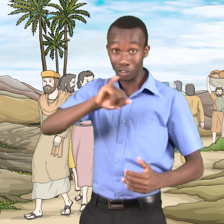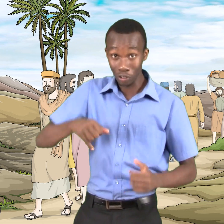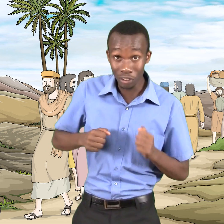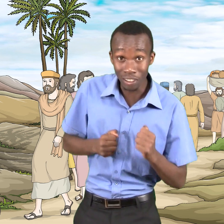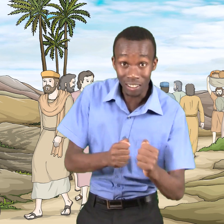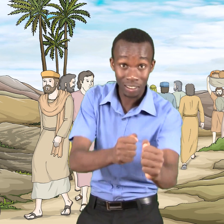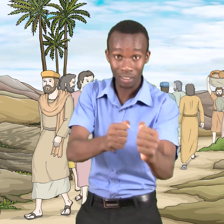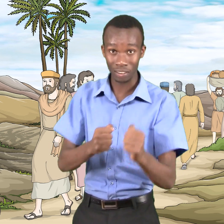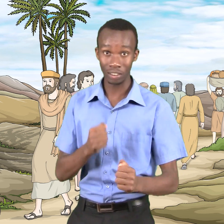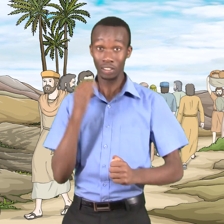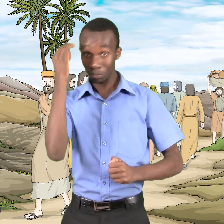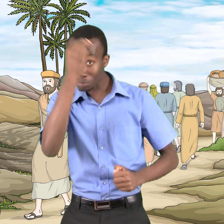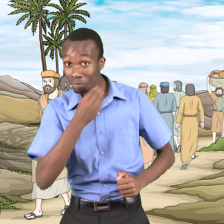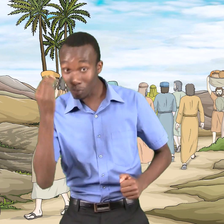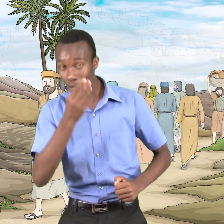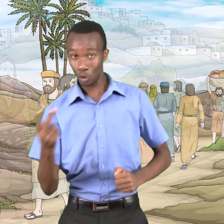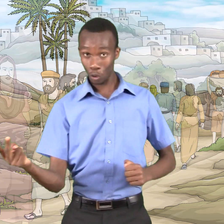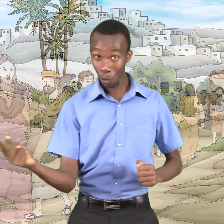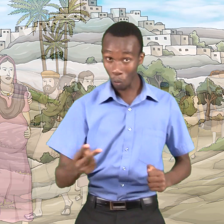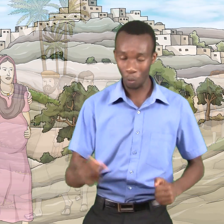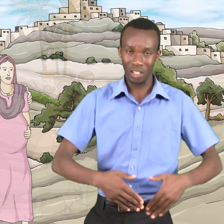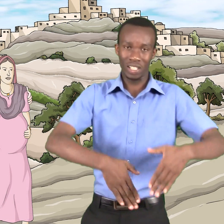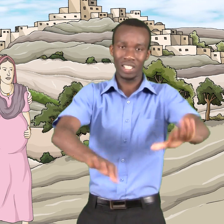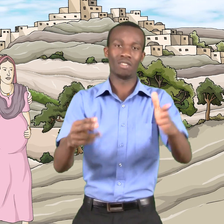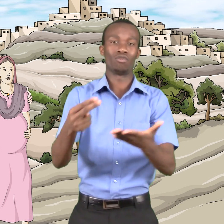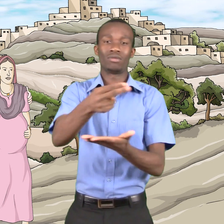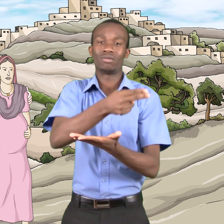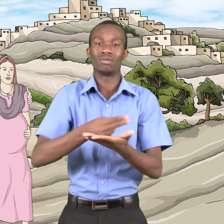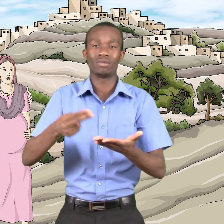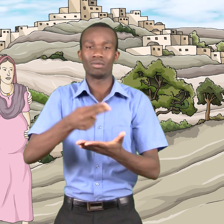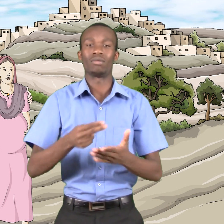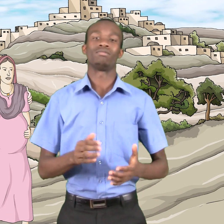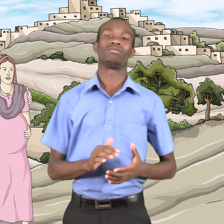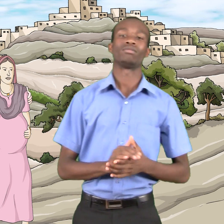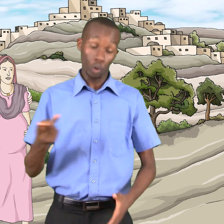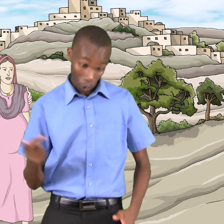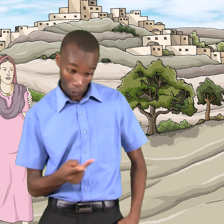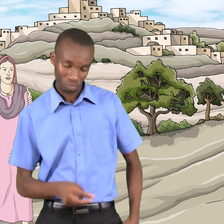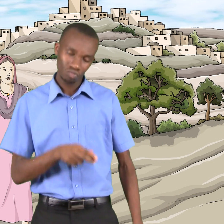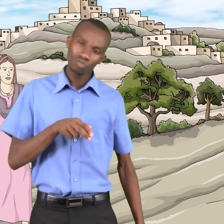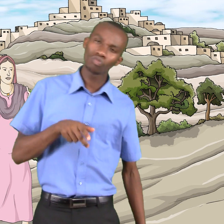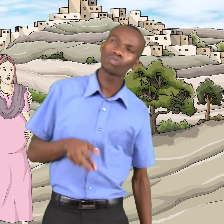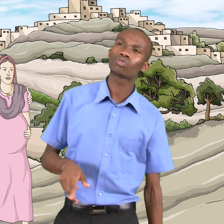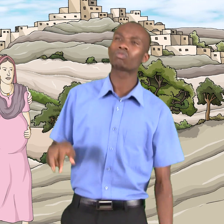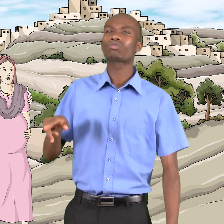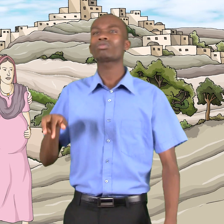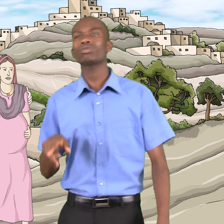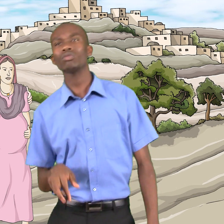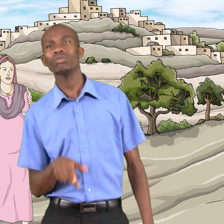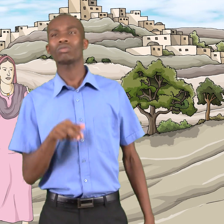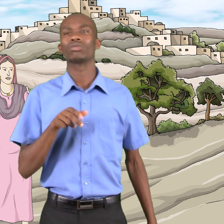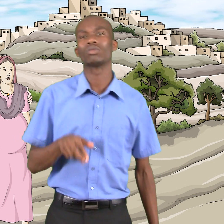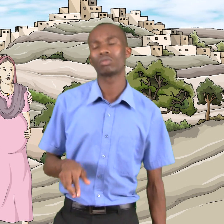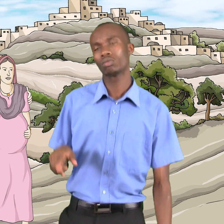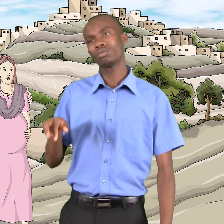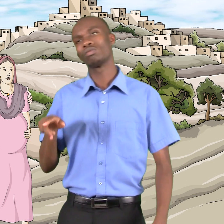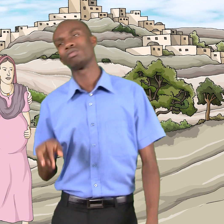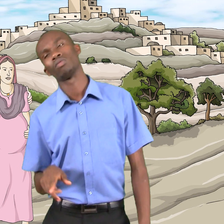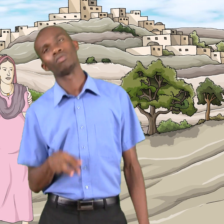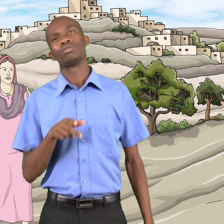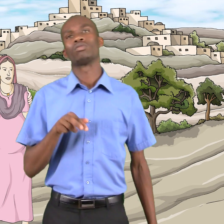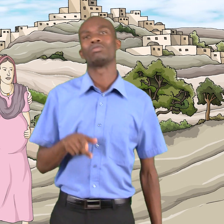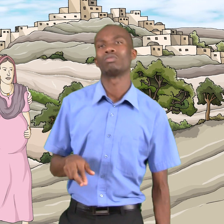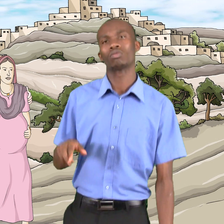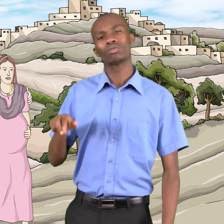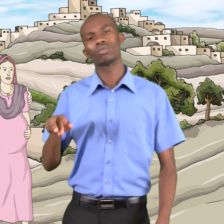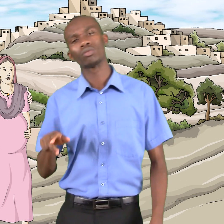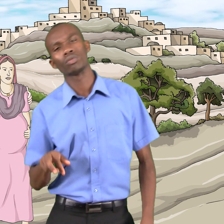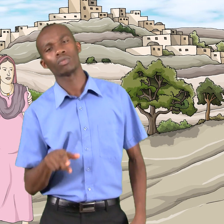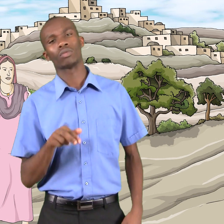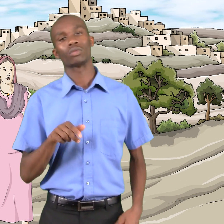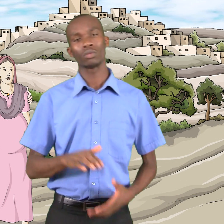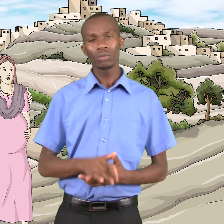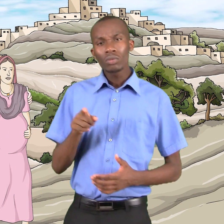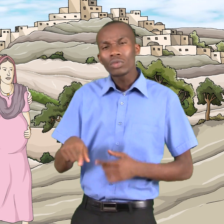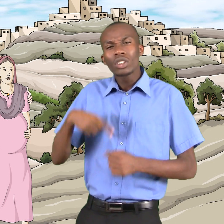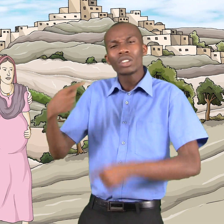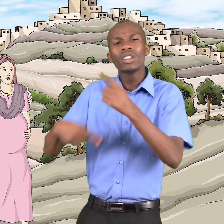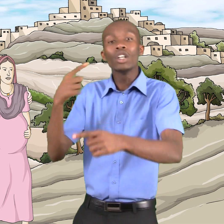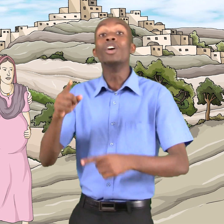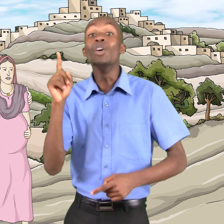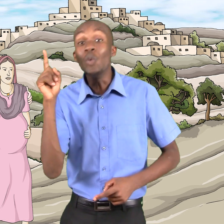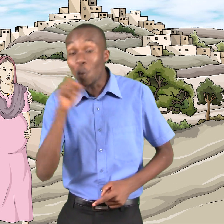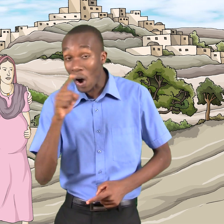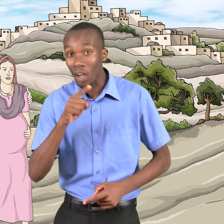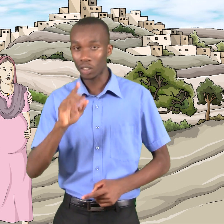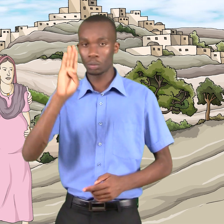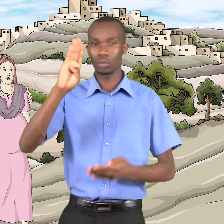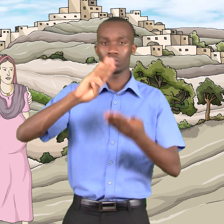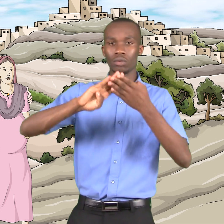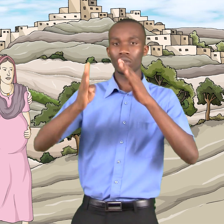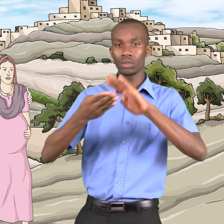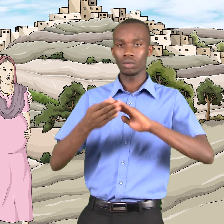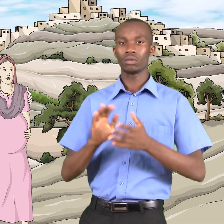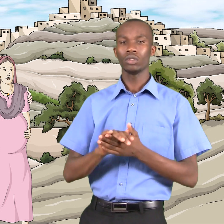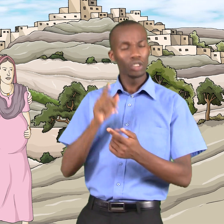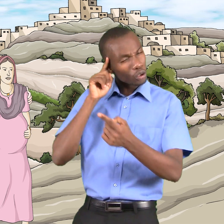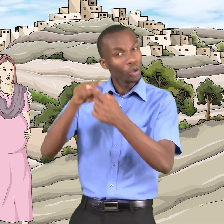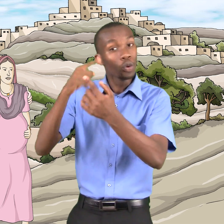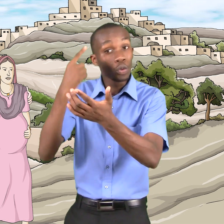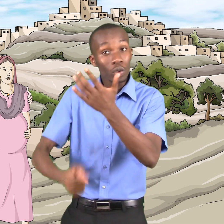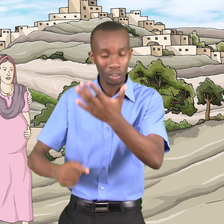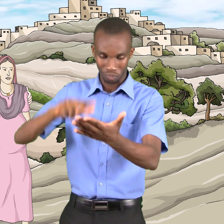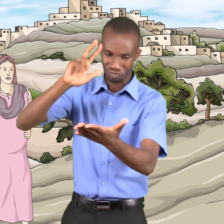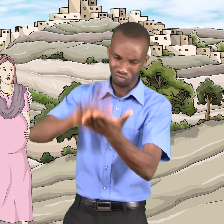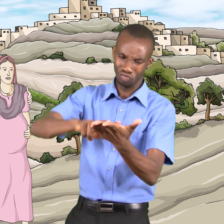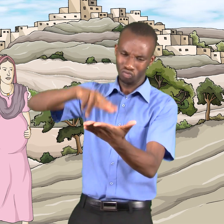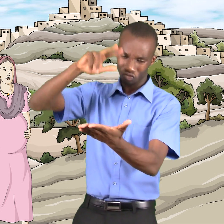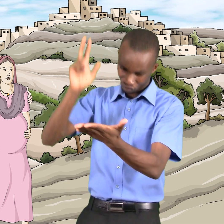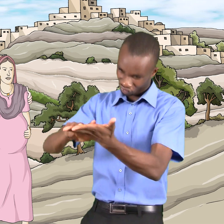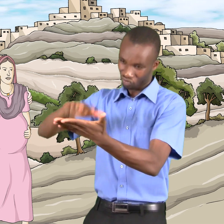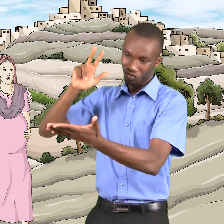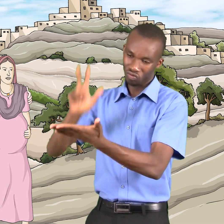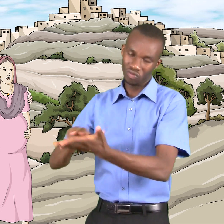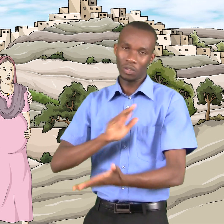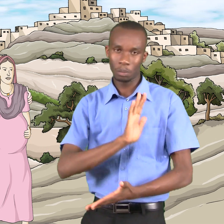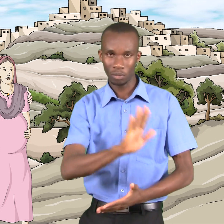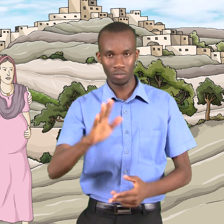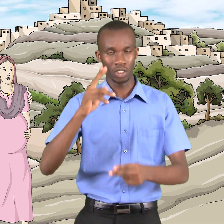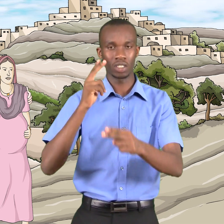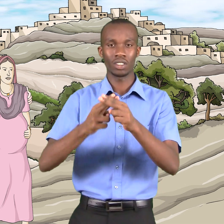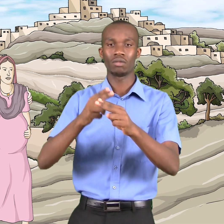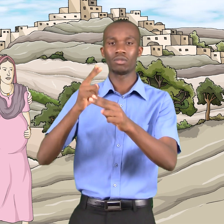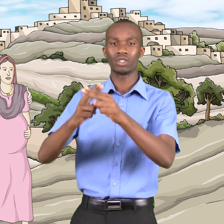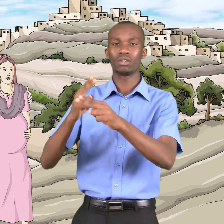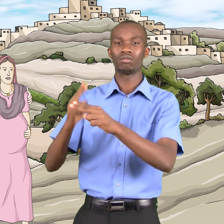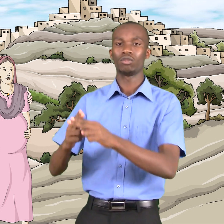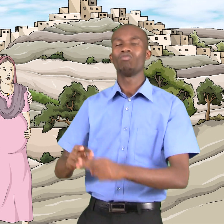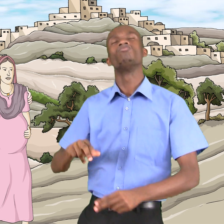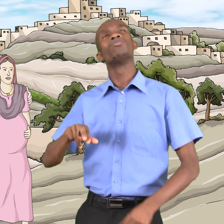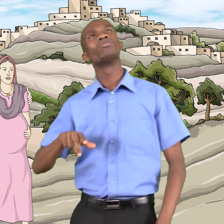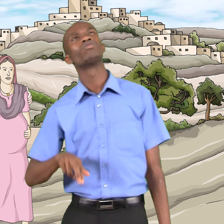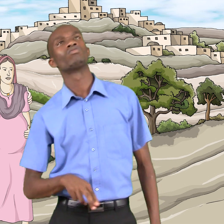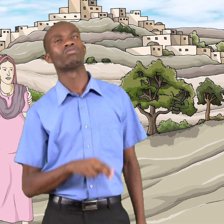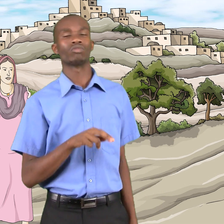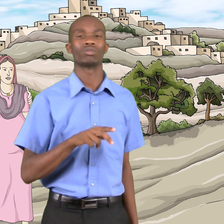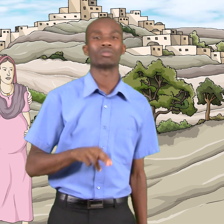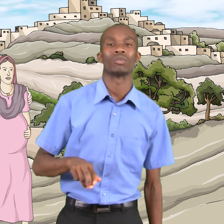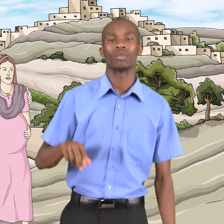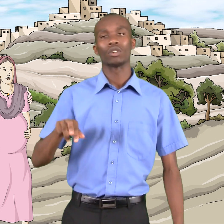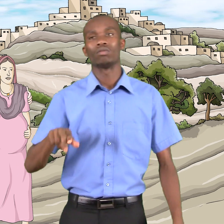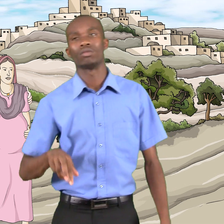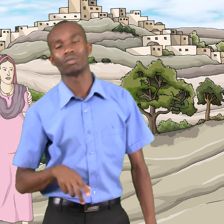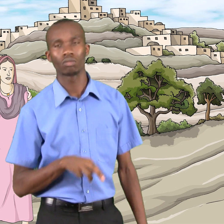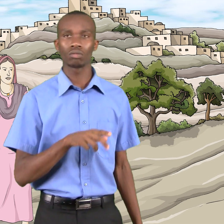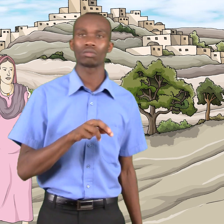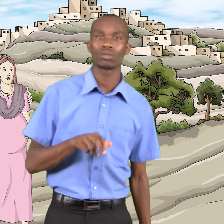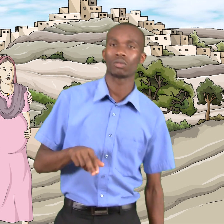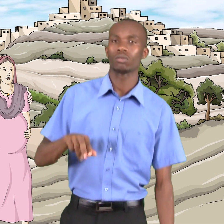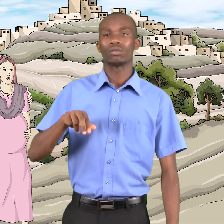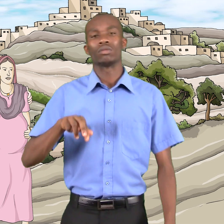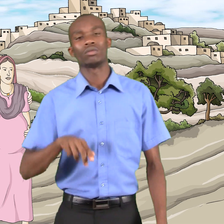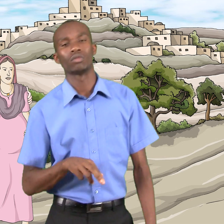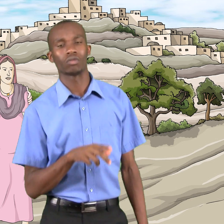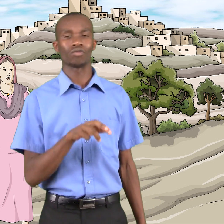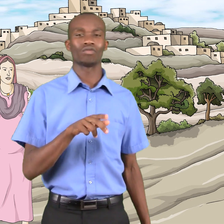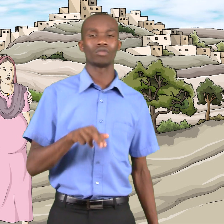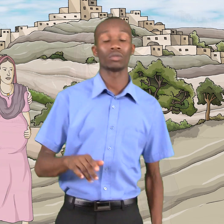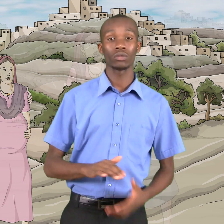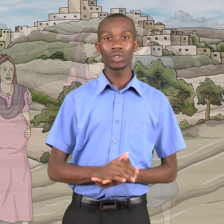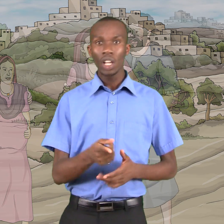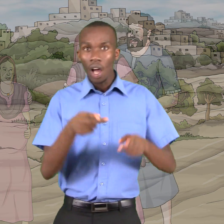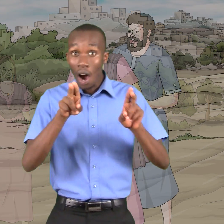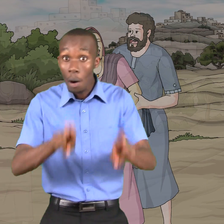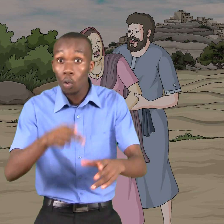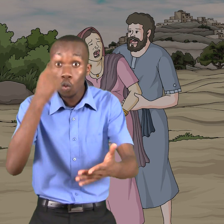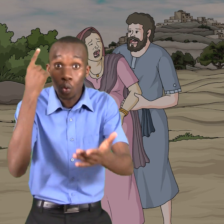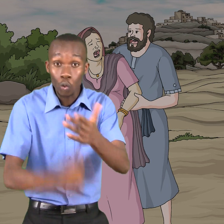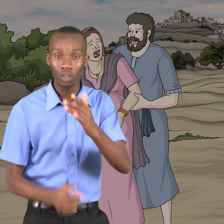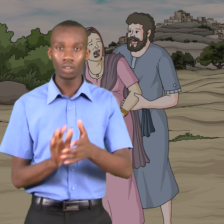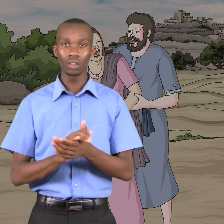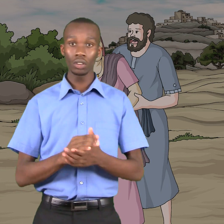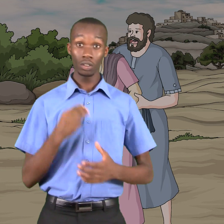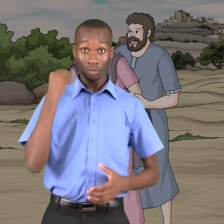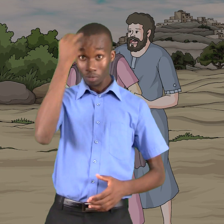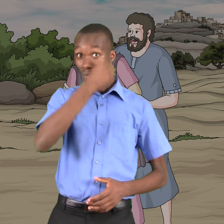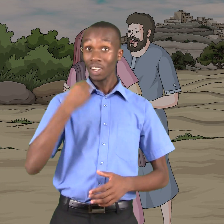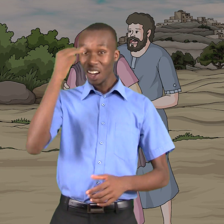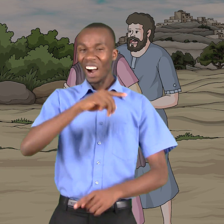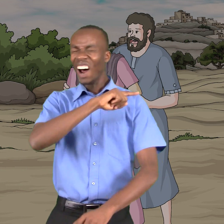So Joseph also went up from Nazareth in Galilee to Judea, to the city of David called Bethlehem, since he was from the house and line of David. He went there to register with Mary, who was pledged to him in marriage and was expecting a child.